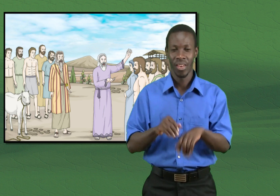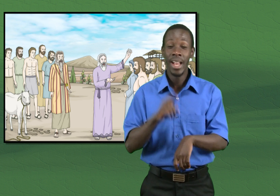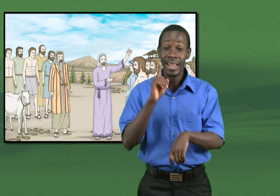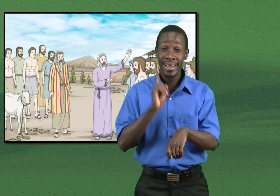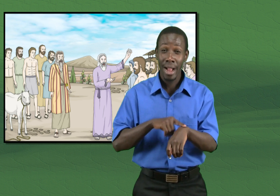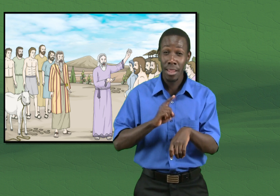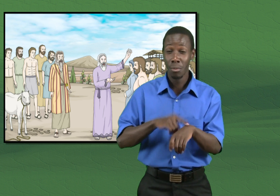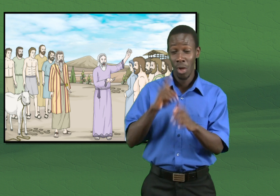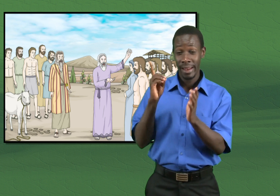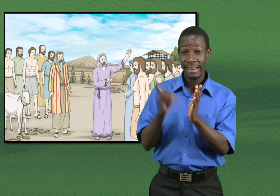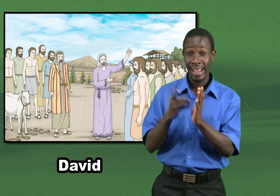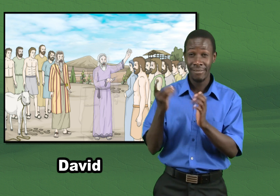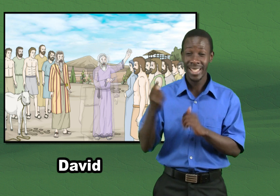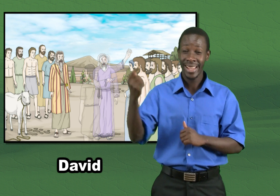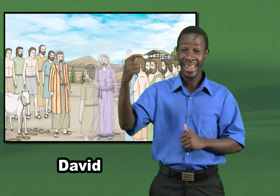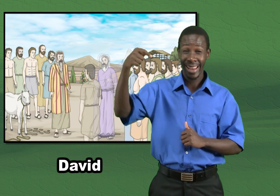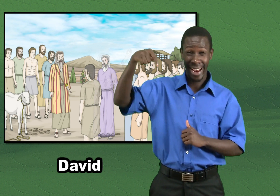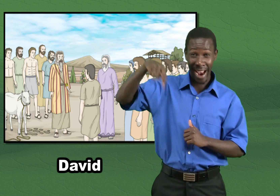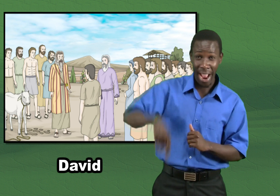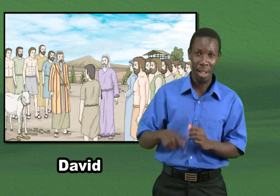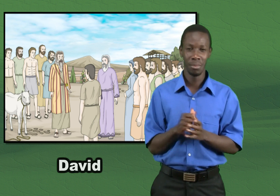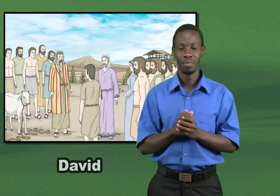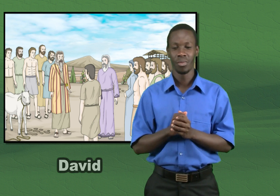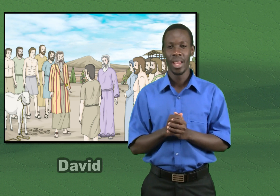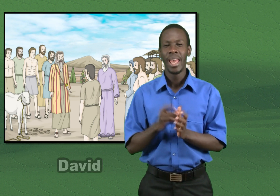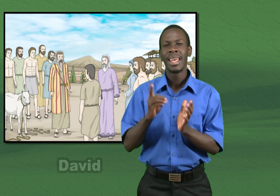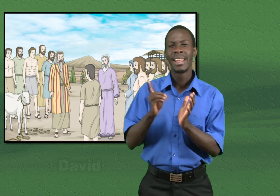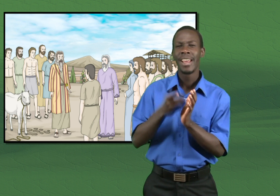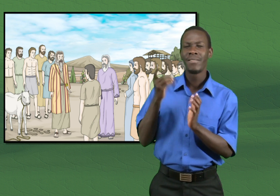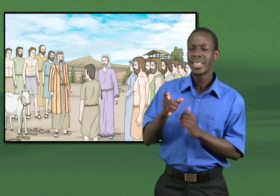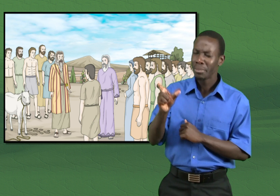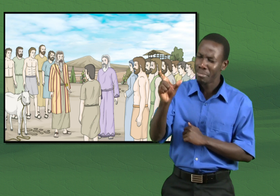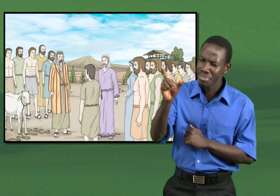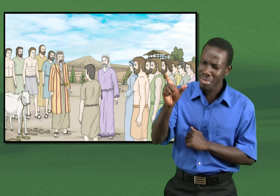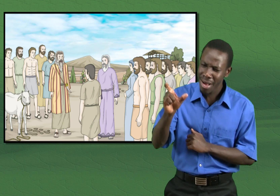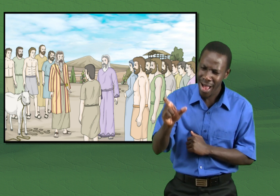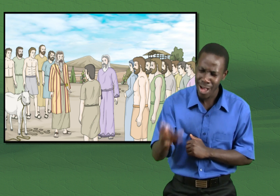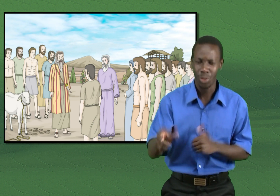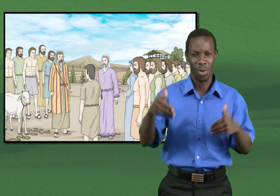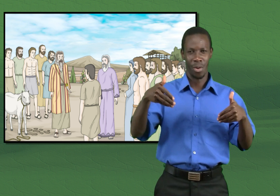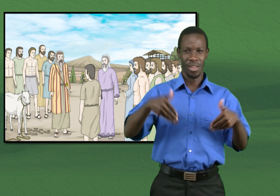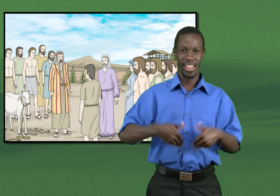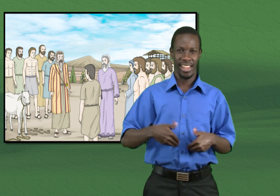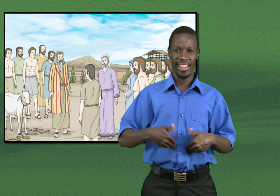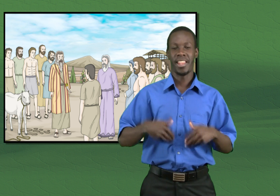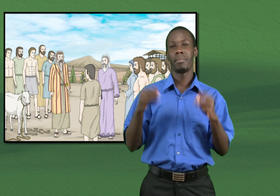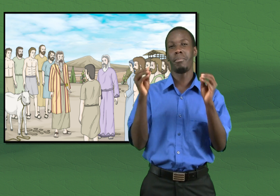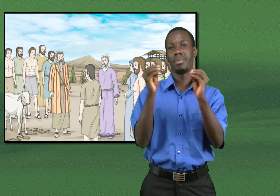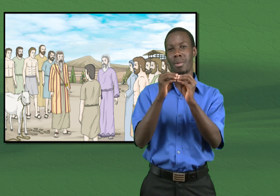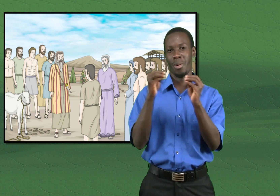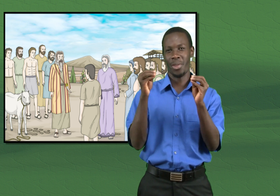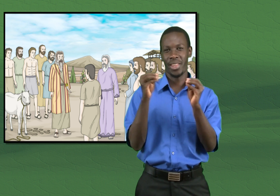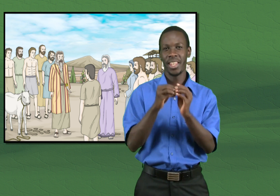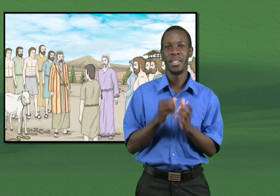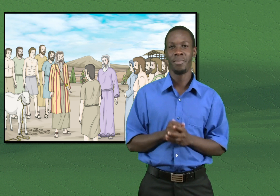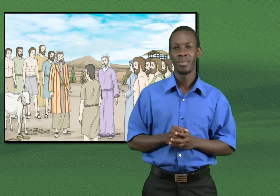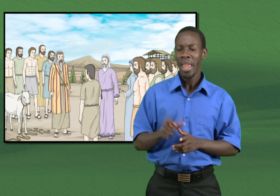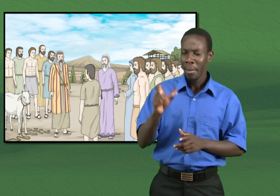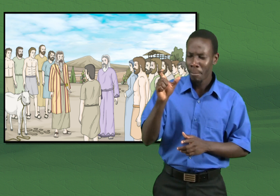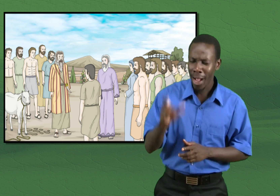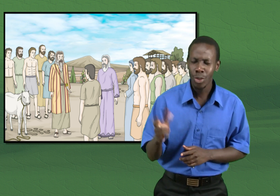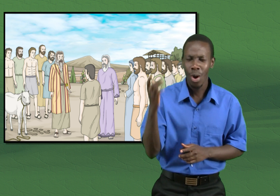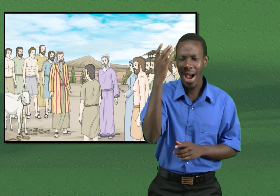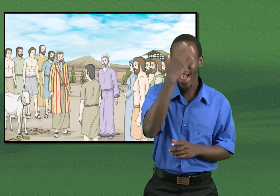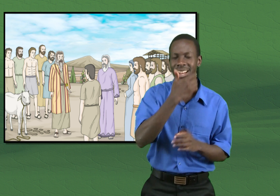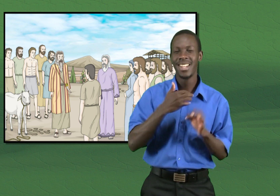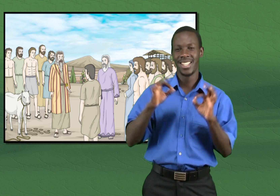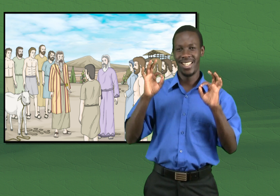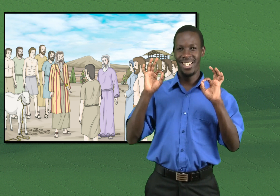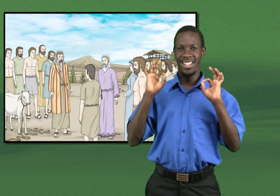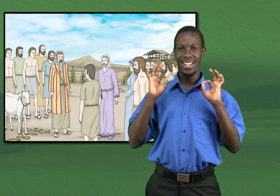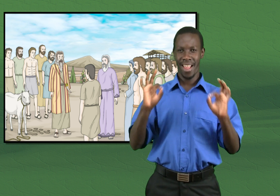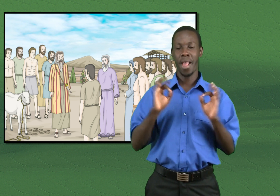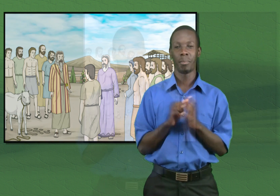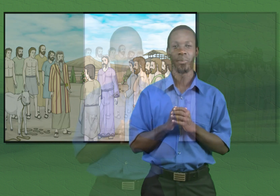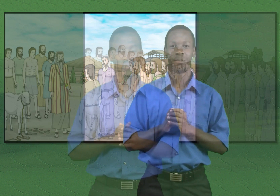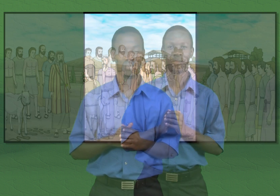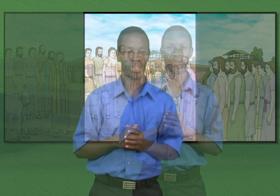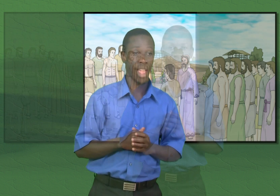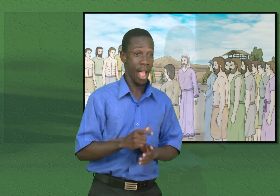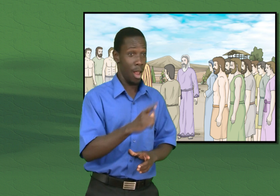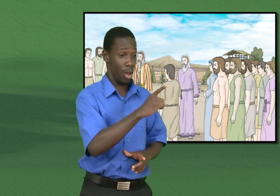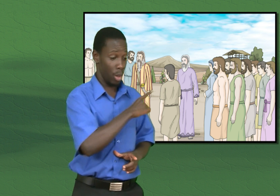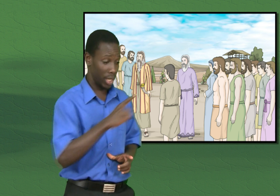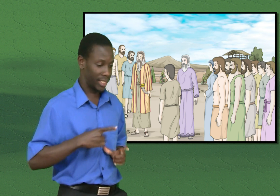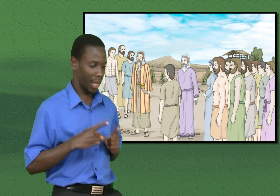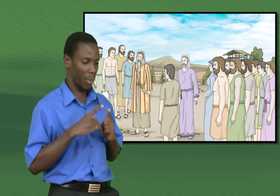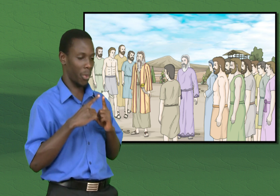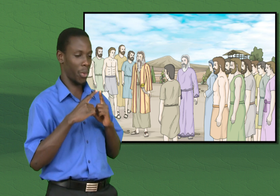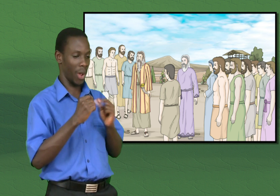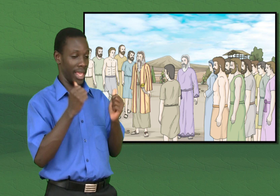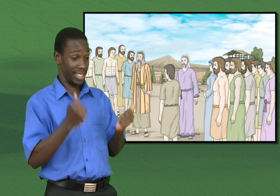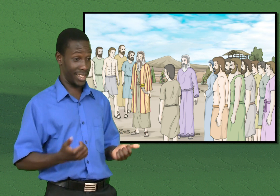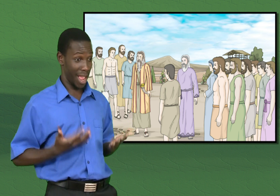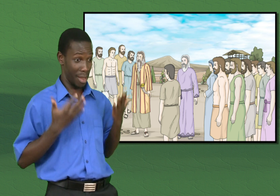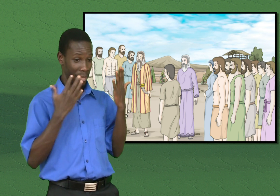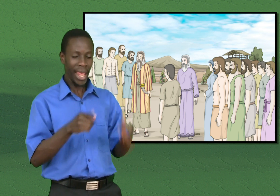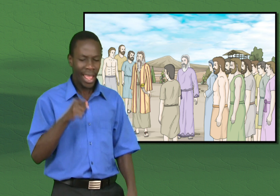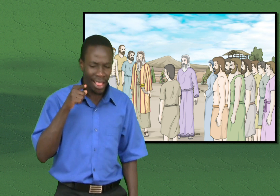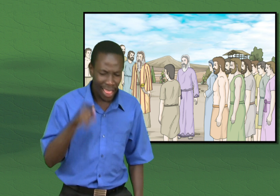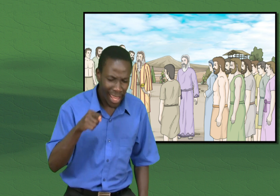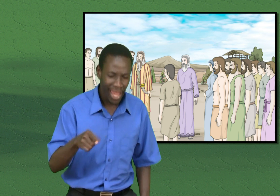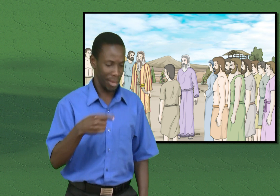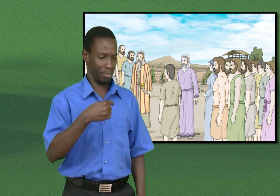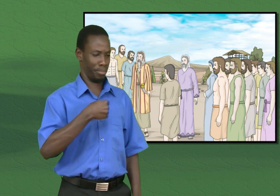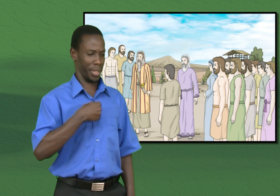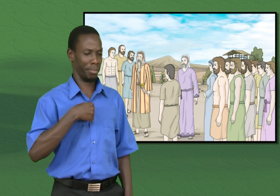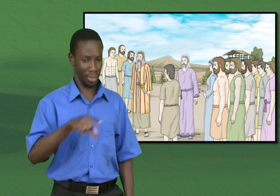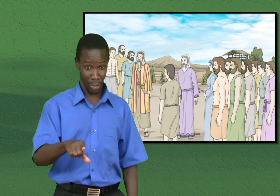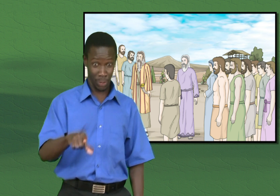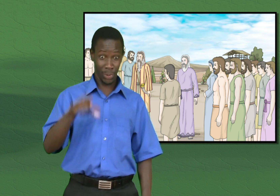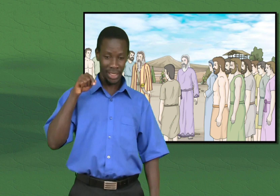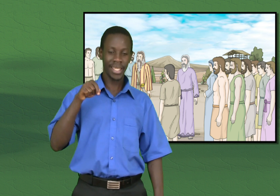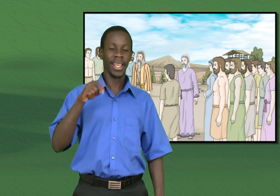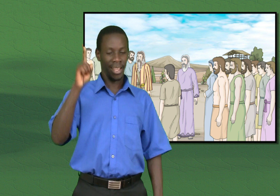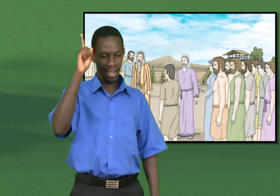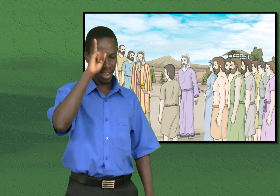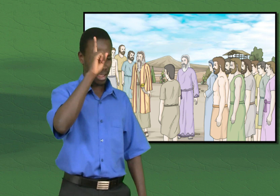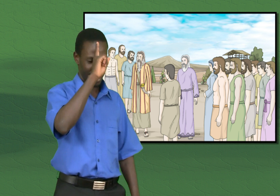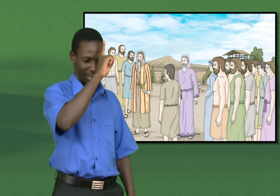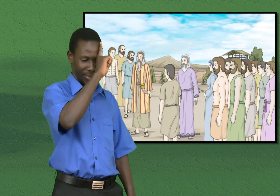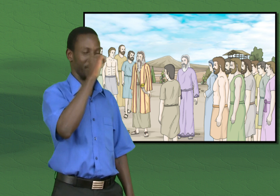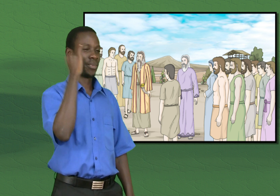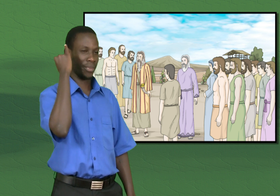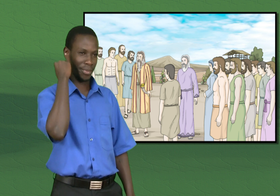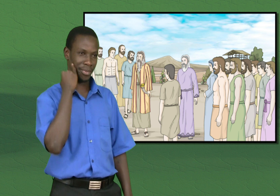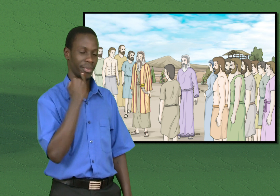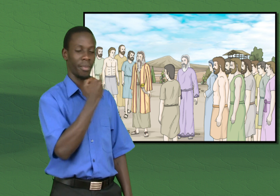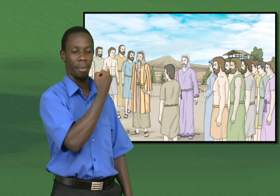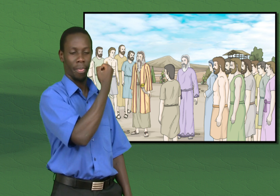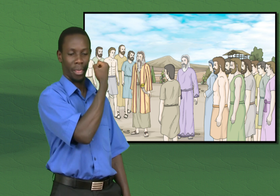So Jesse sent for his youngest son and brought him in.